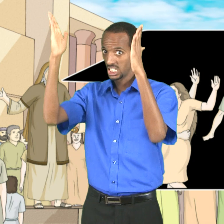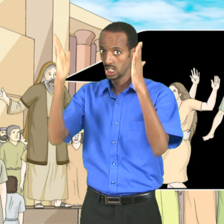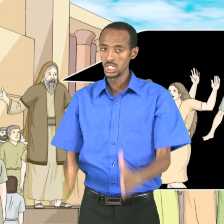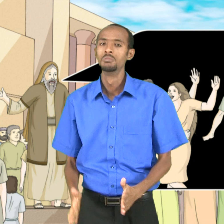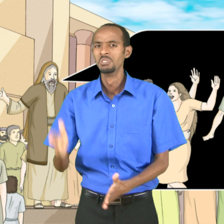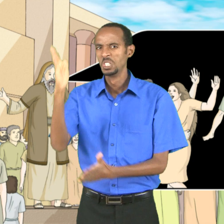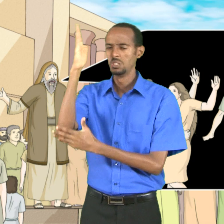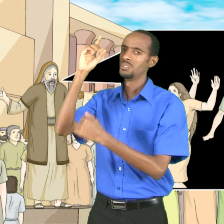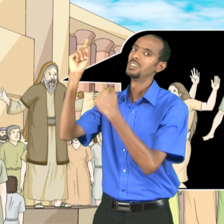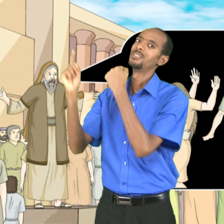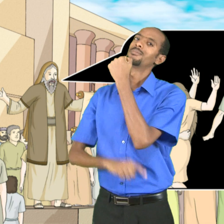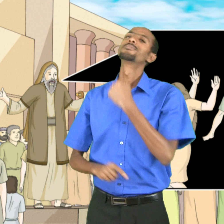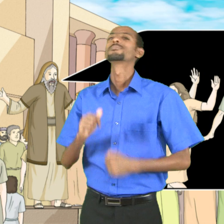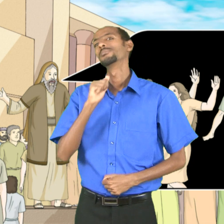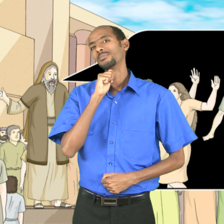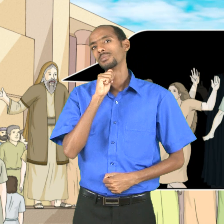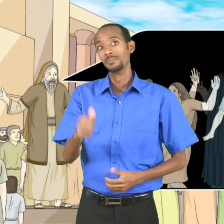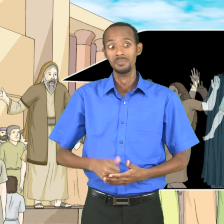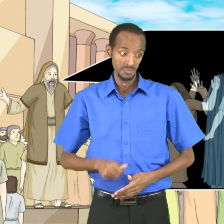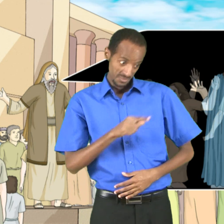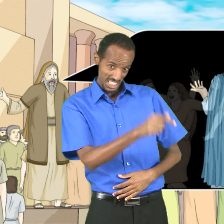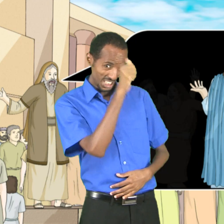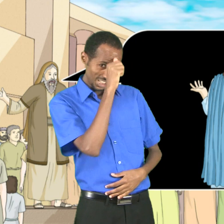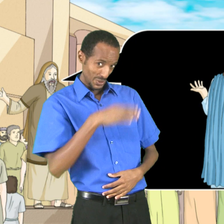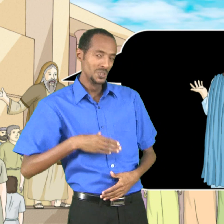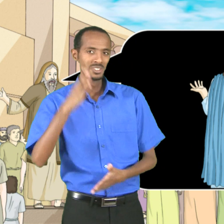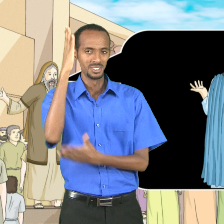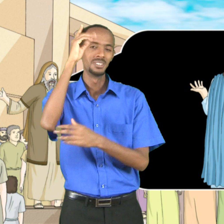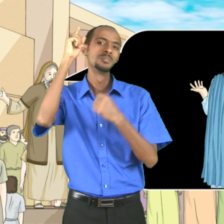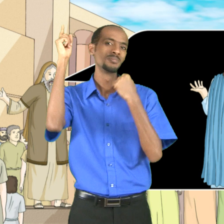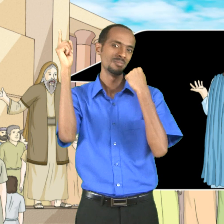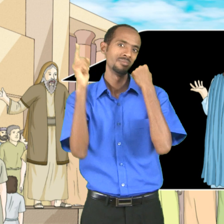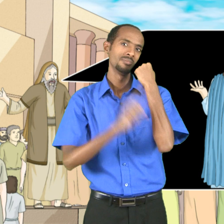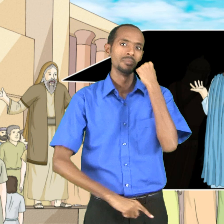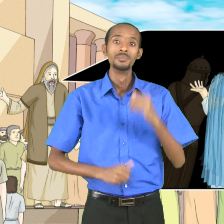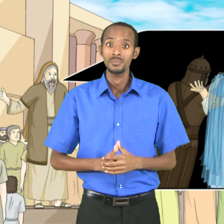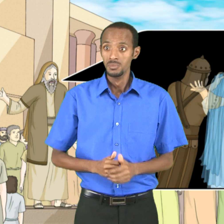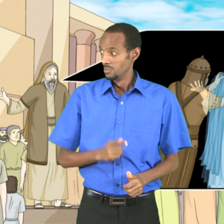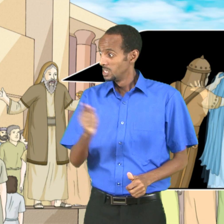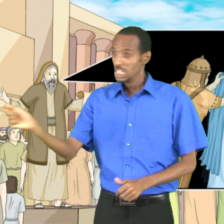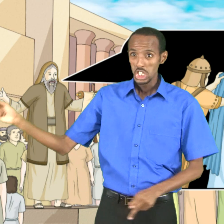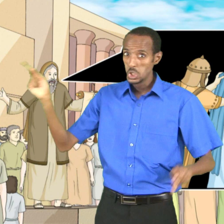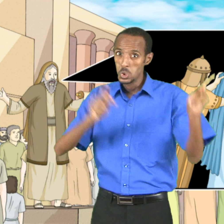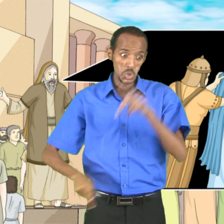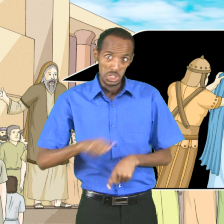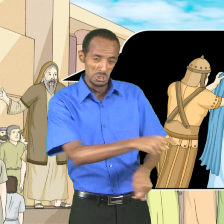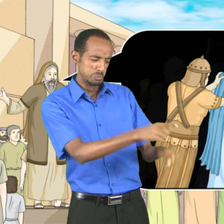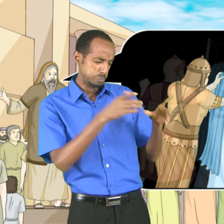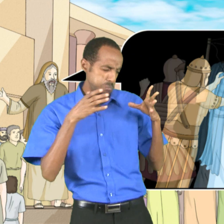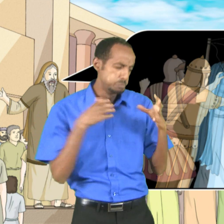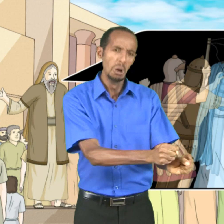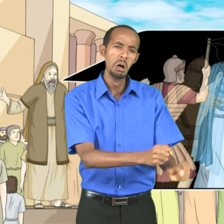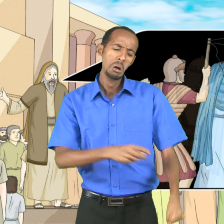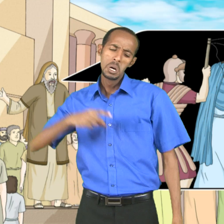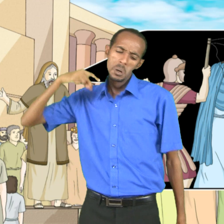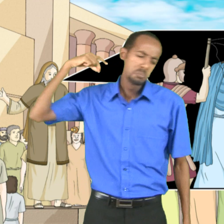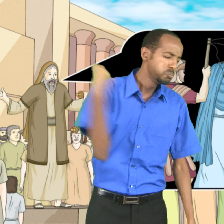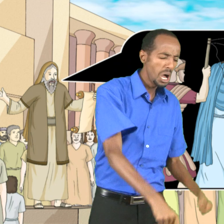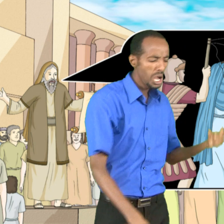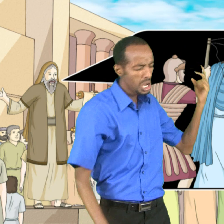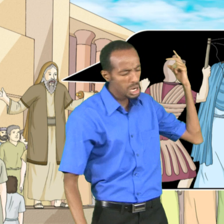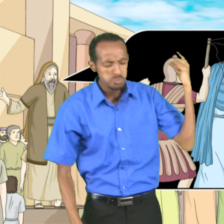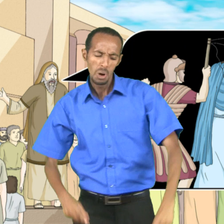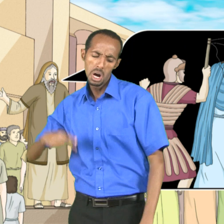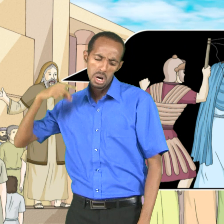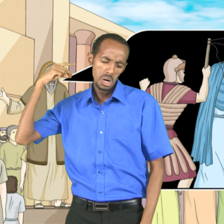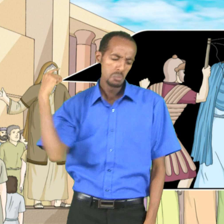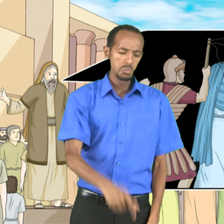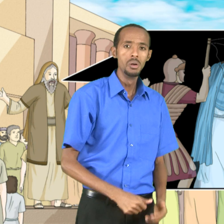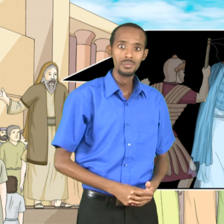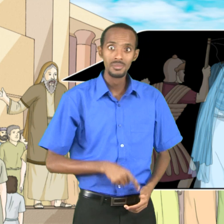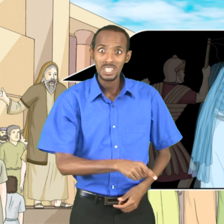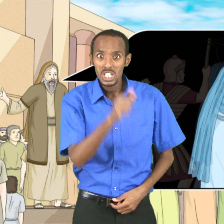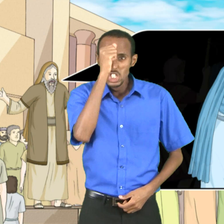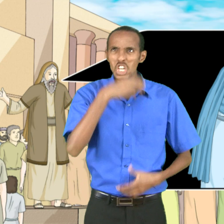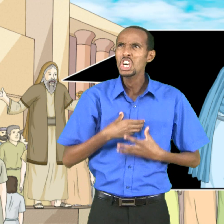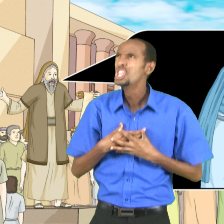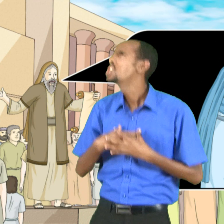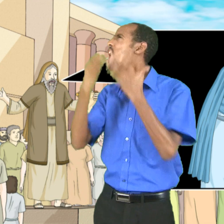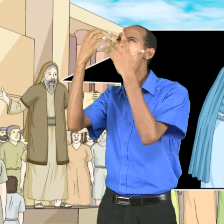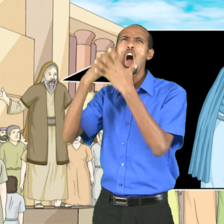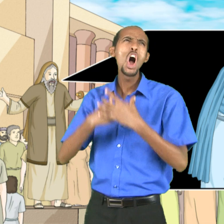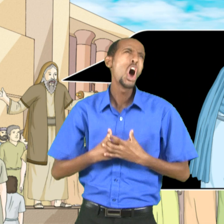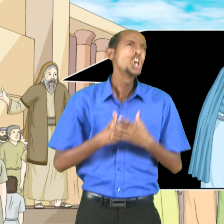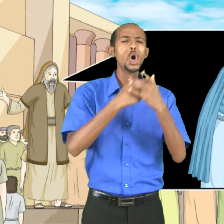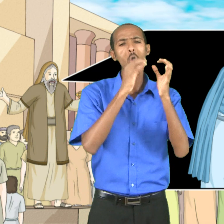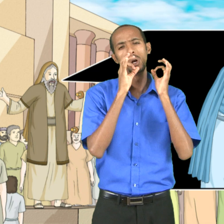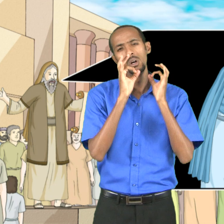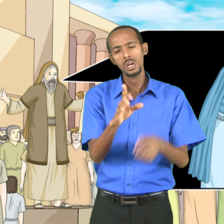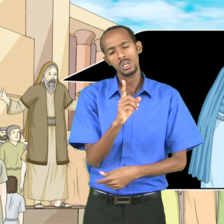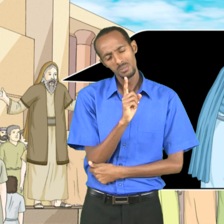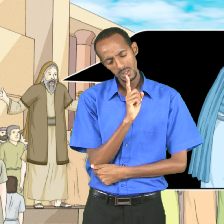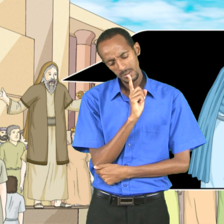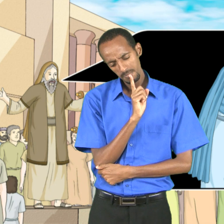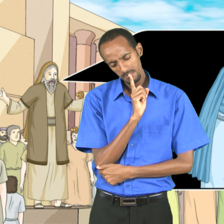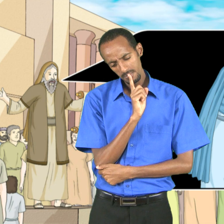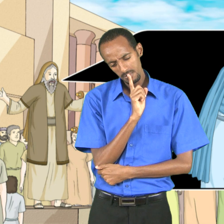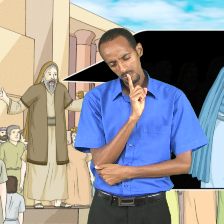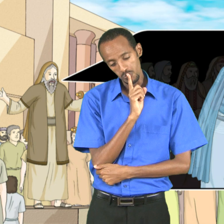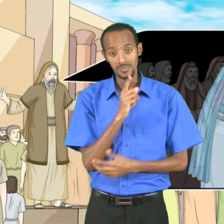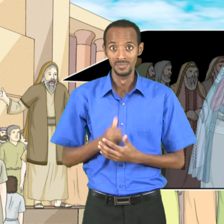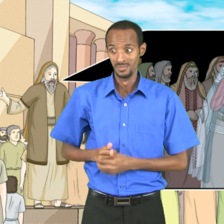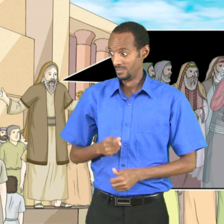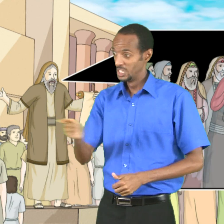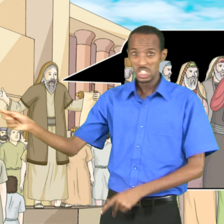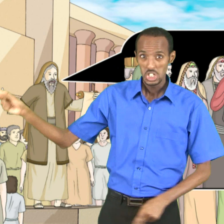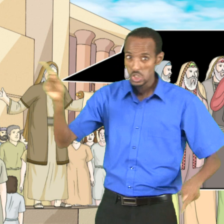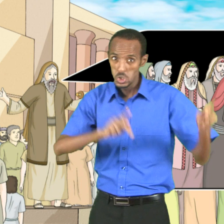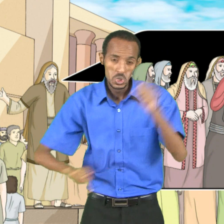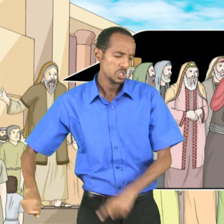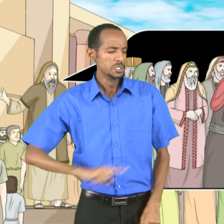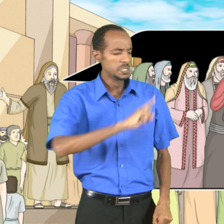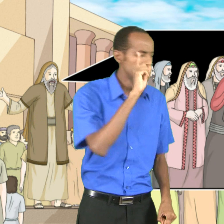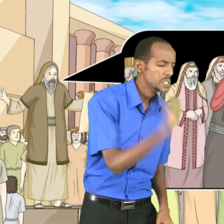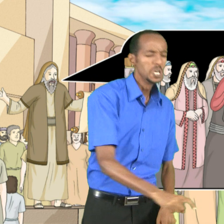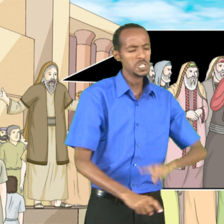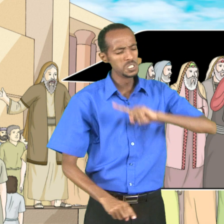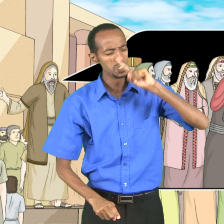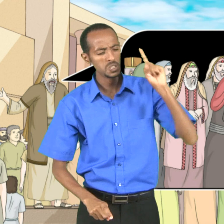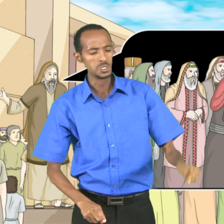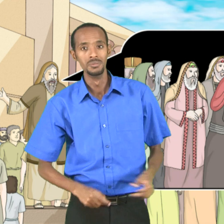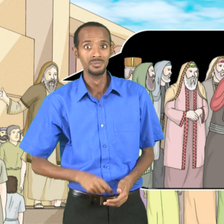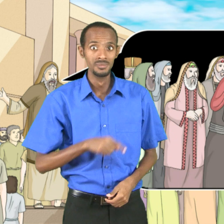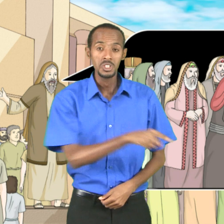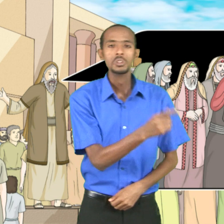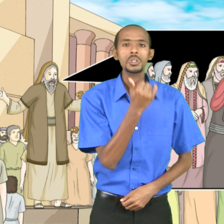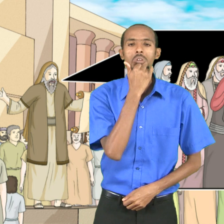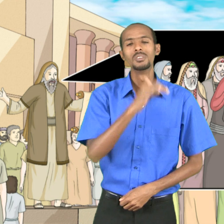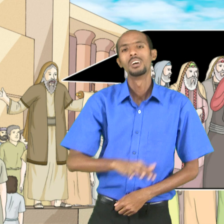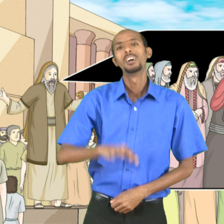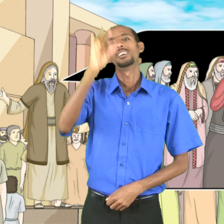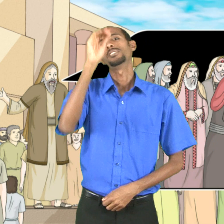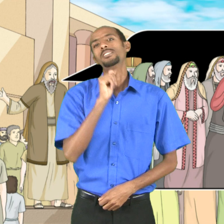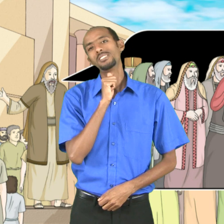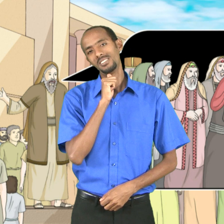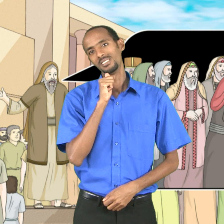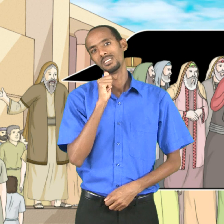He was oppressed and afflicted, yet He did not open His mouth.